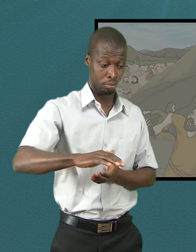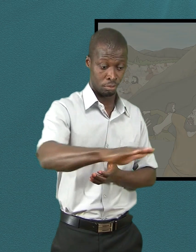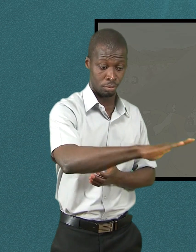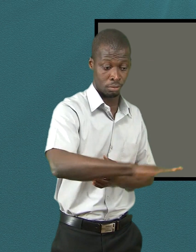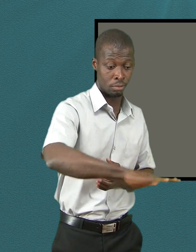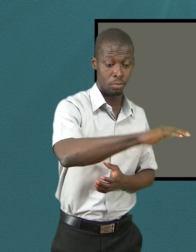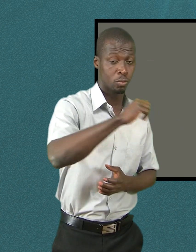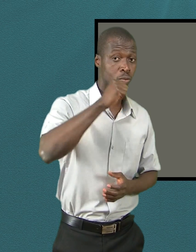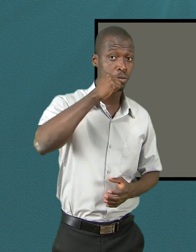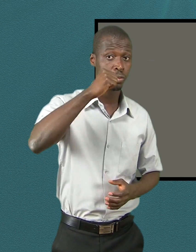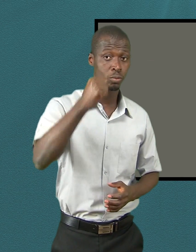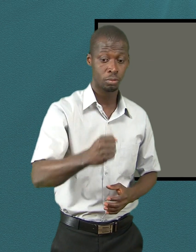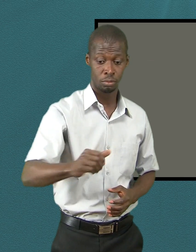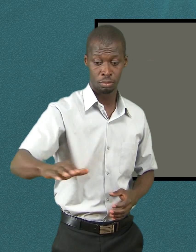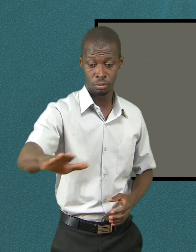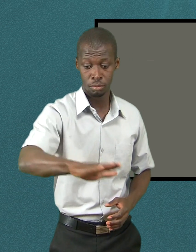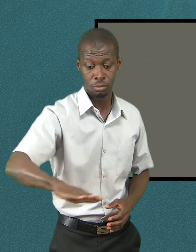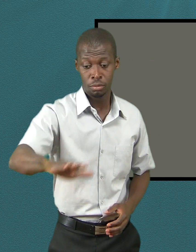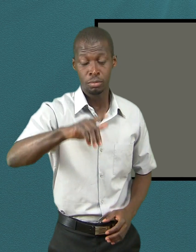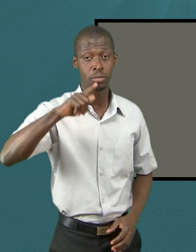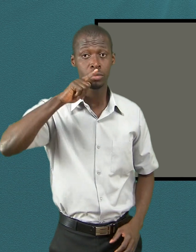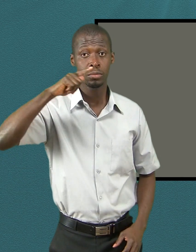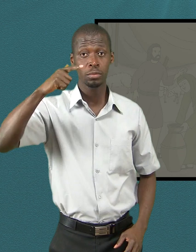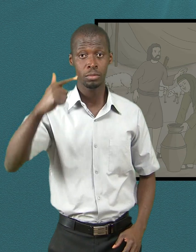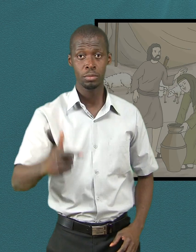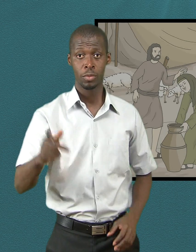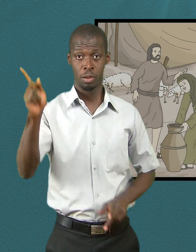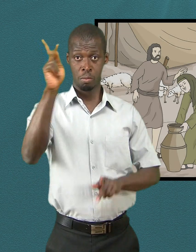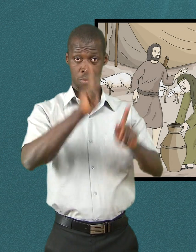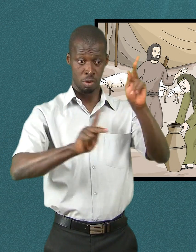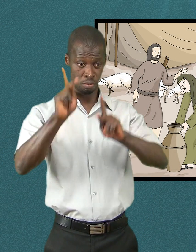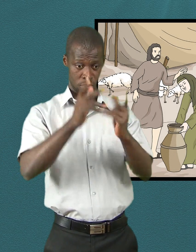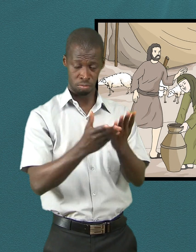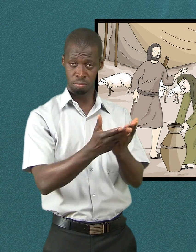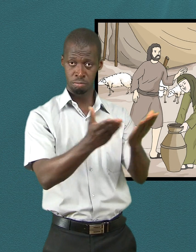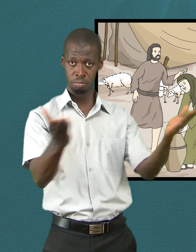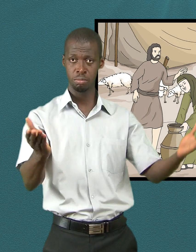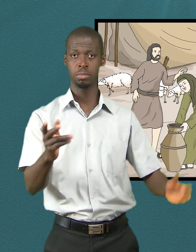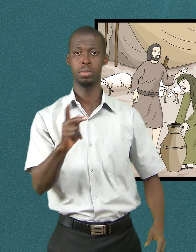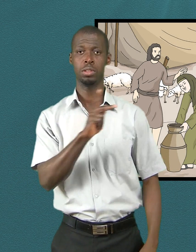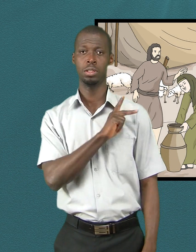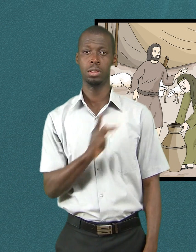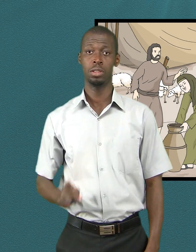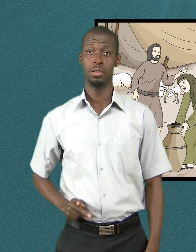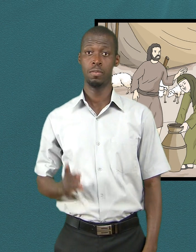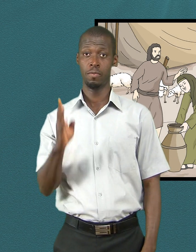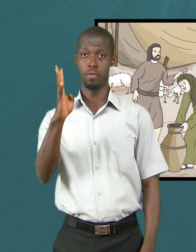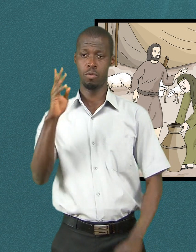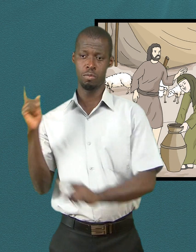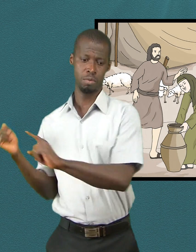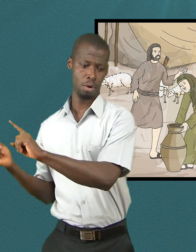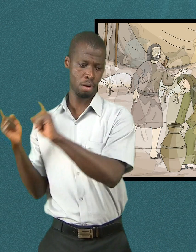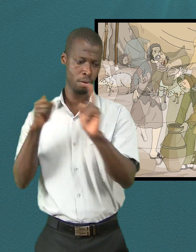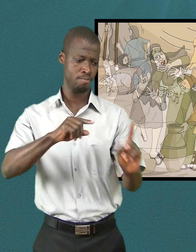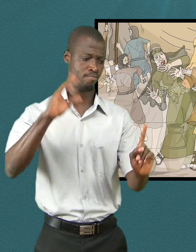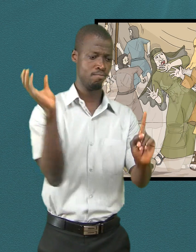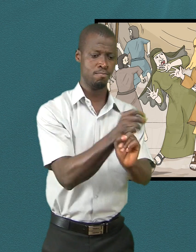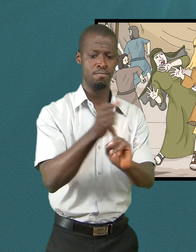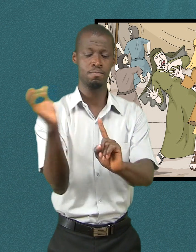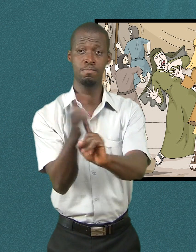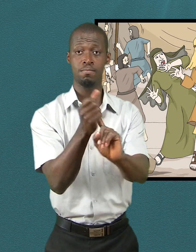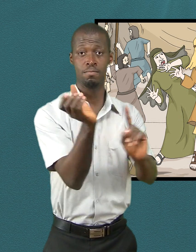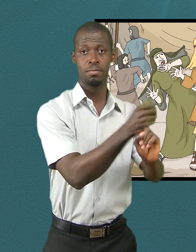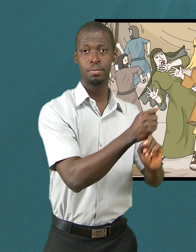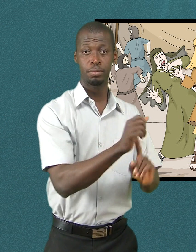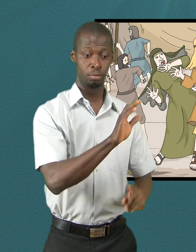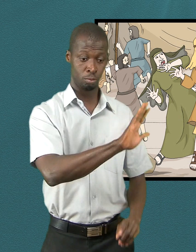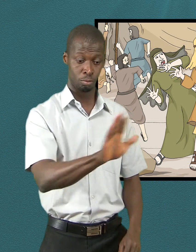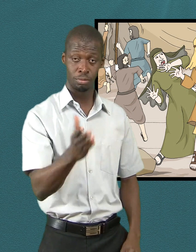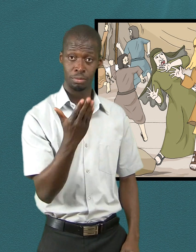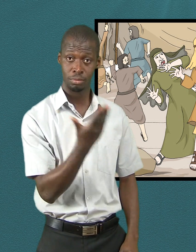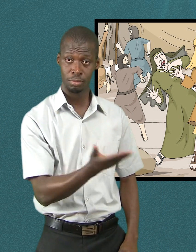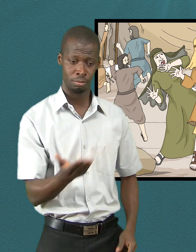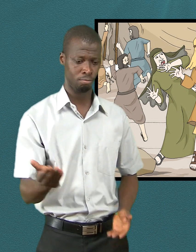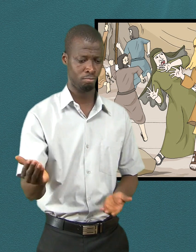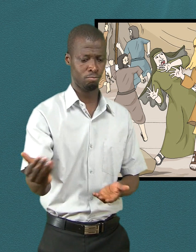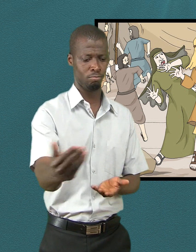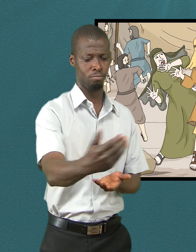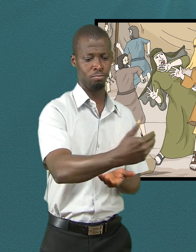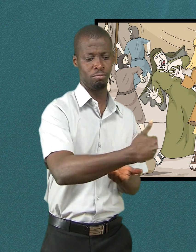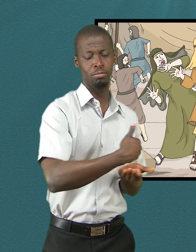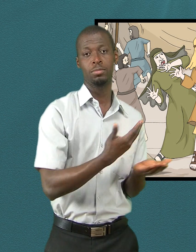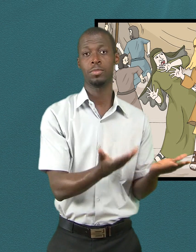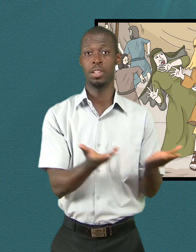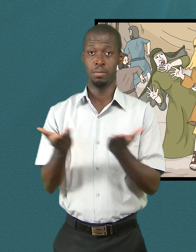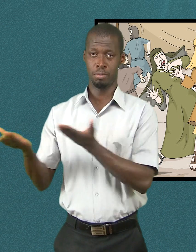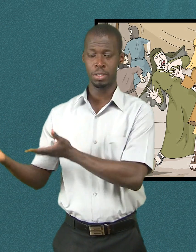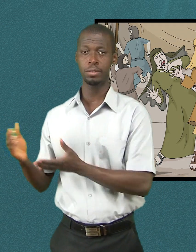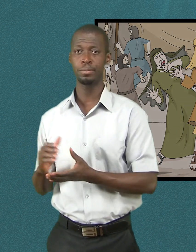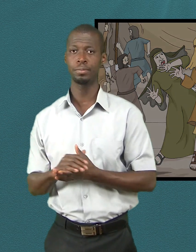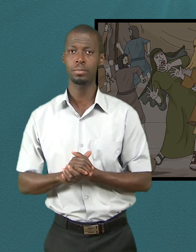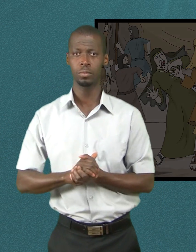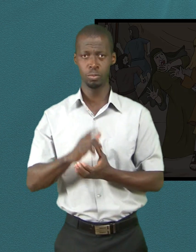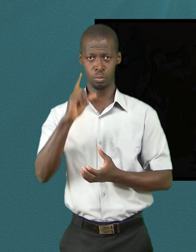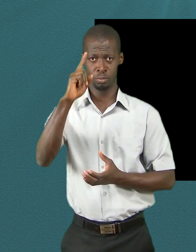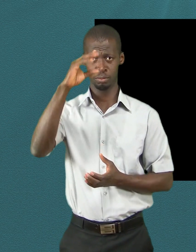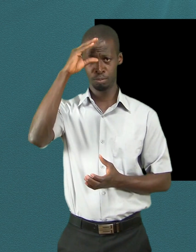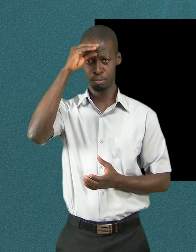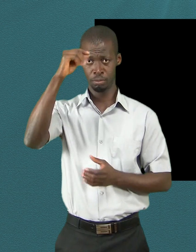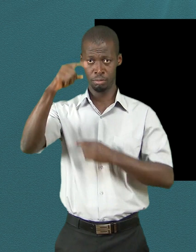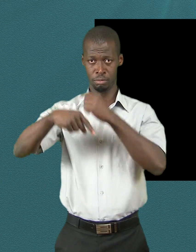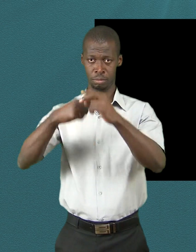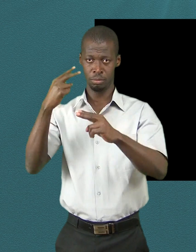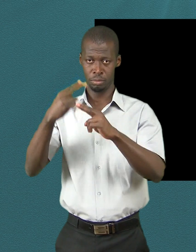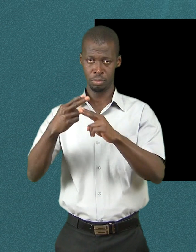The four kings seized all the goods of Sodom and Gomorrah and all their food, and they went on their way.